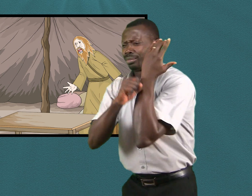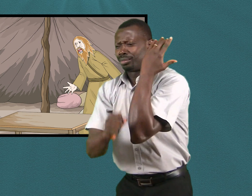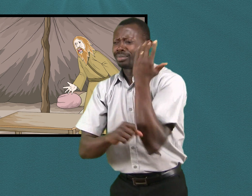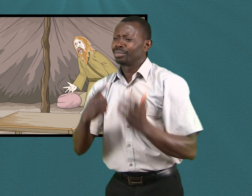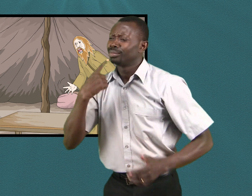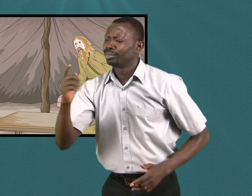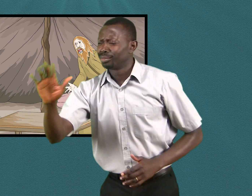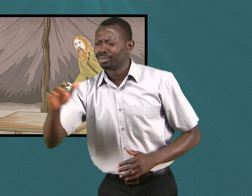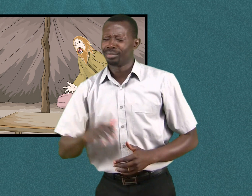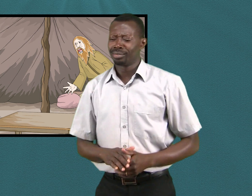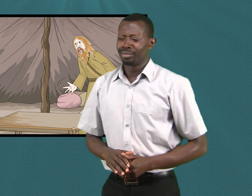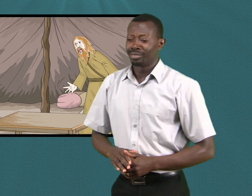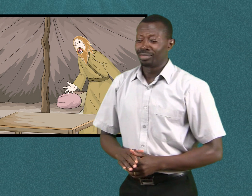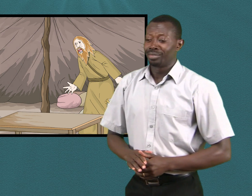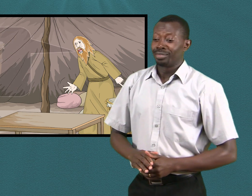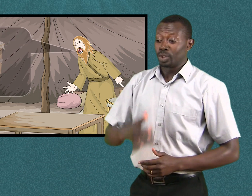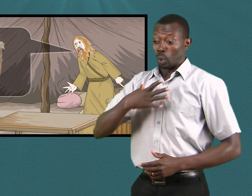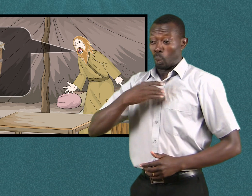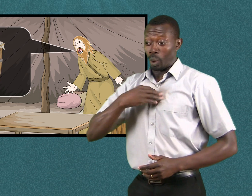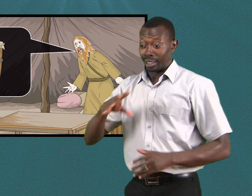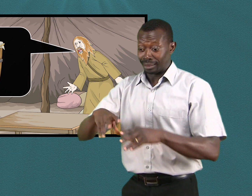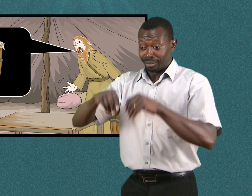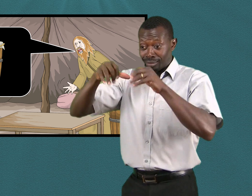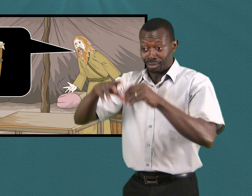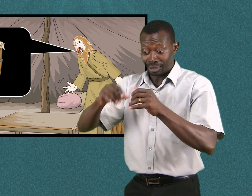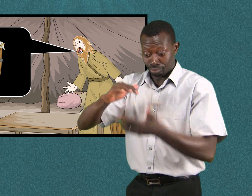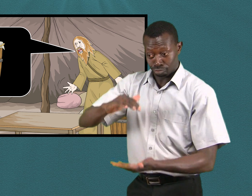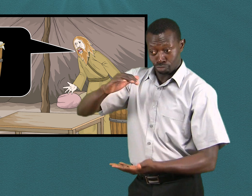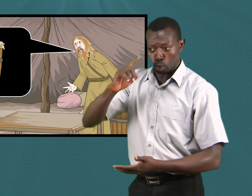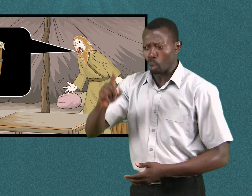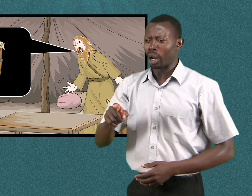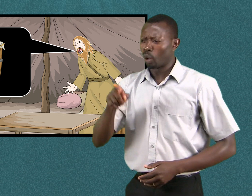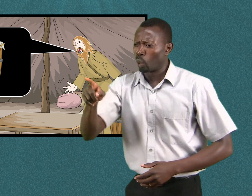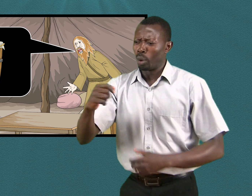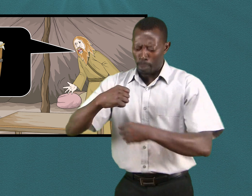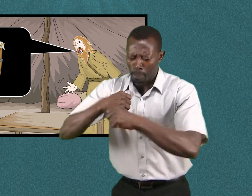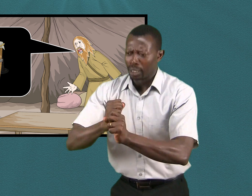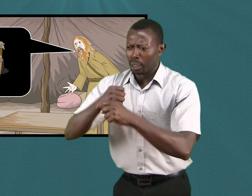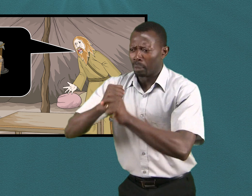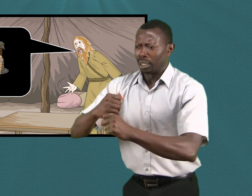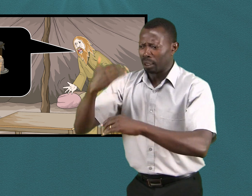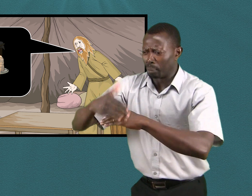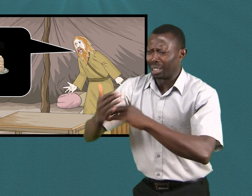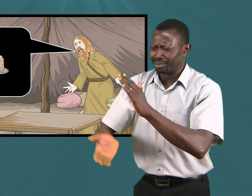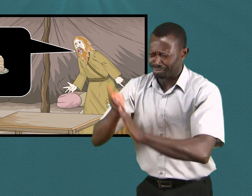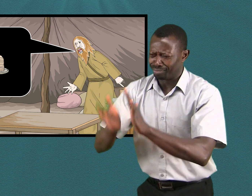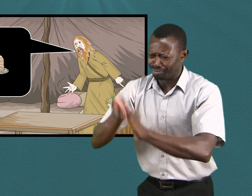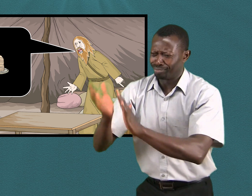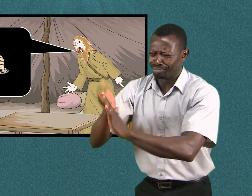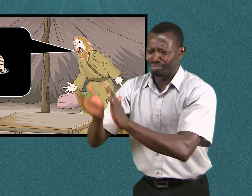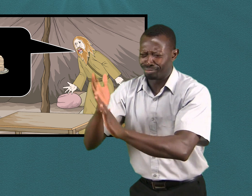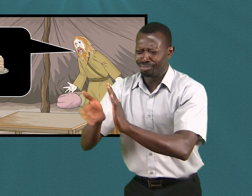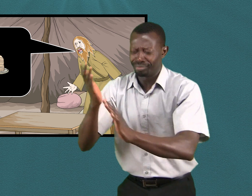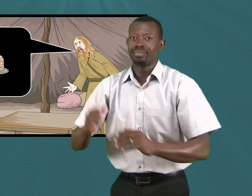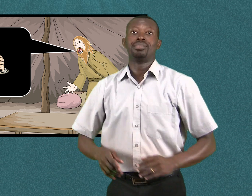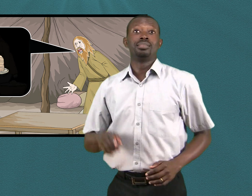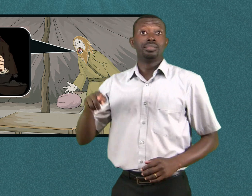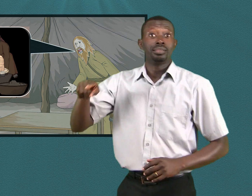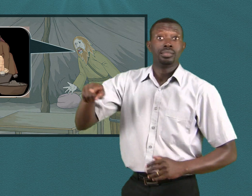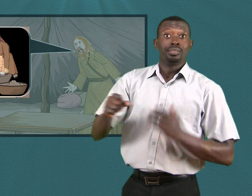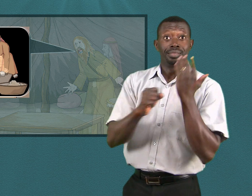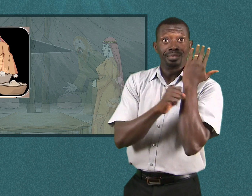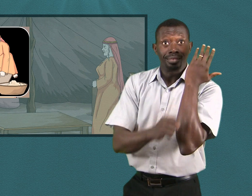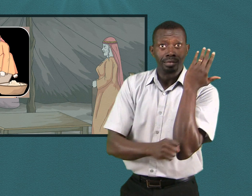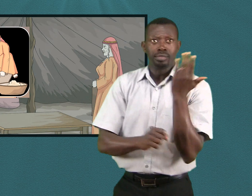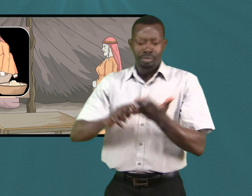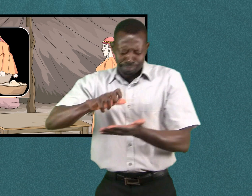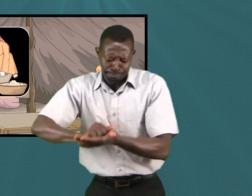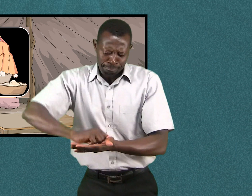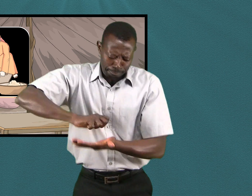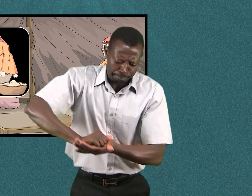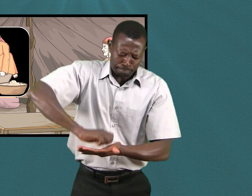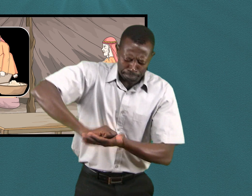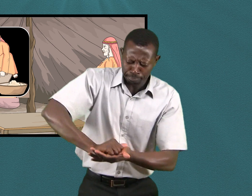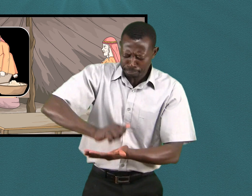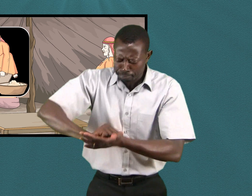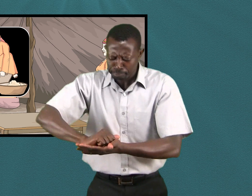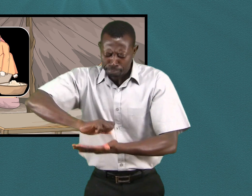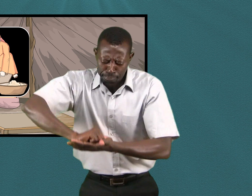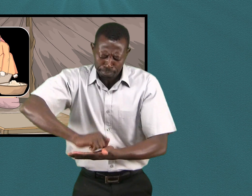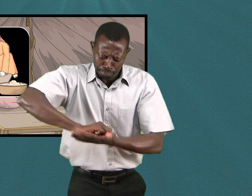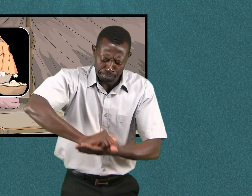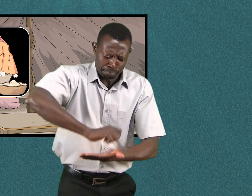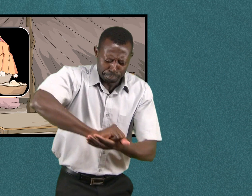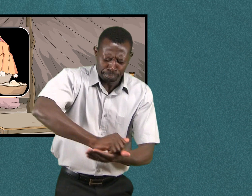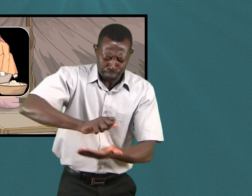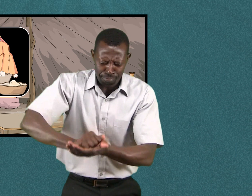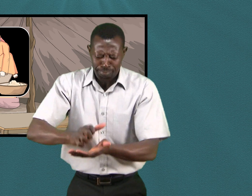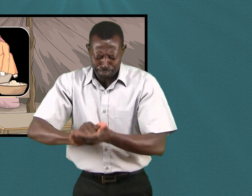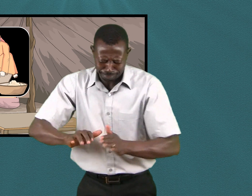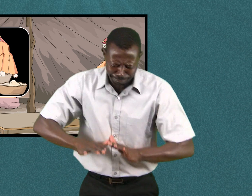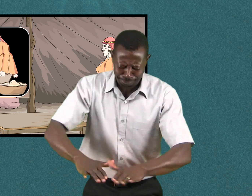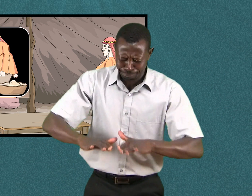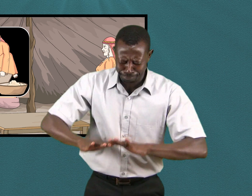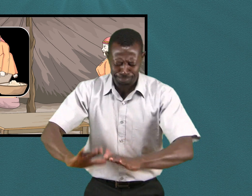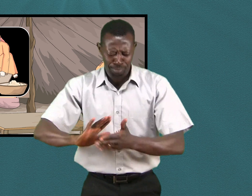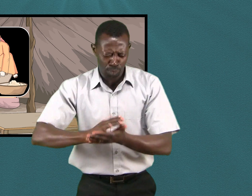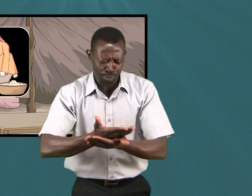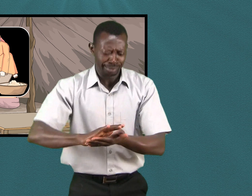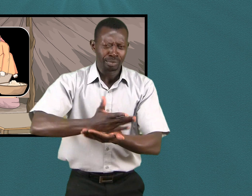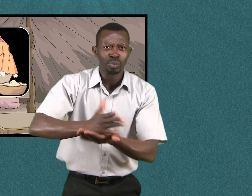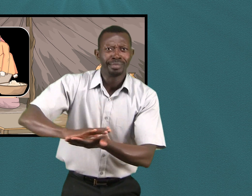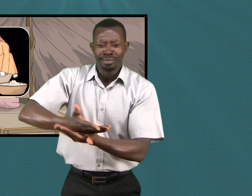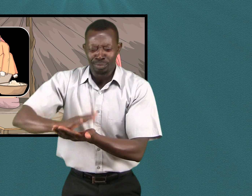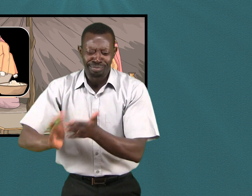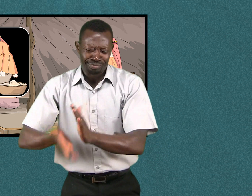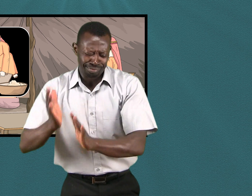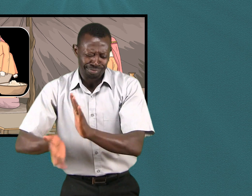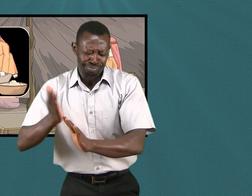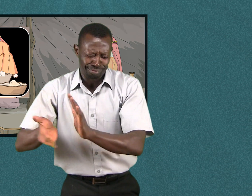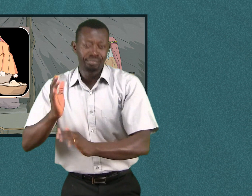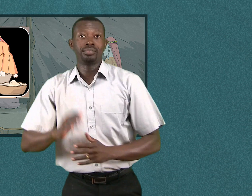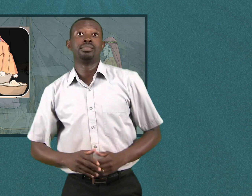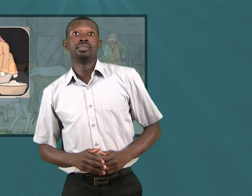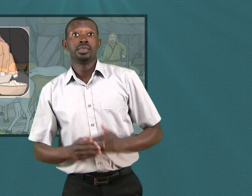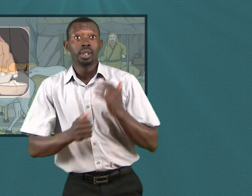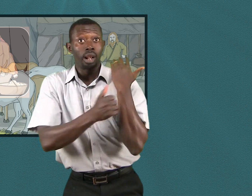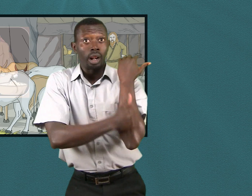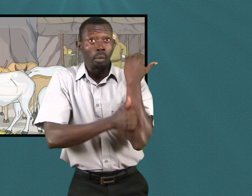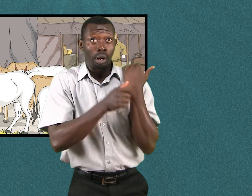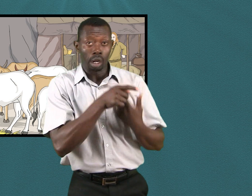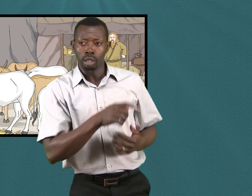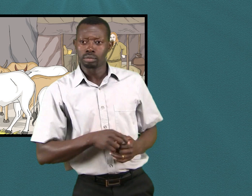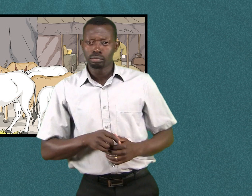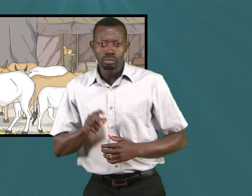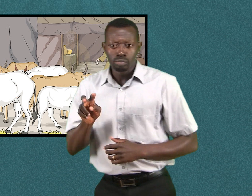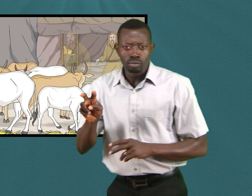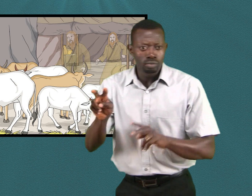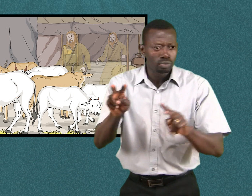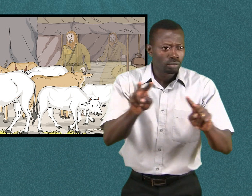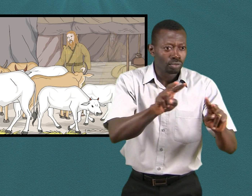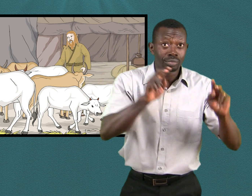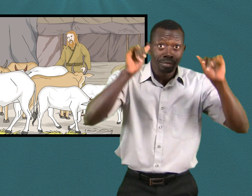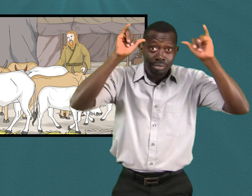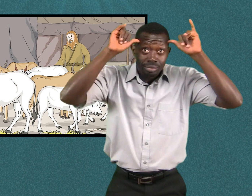Prepare three seahs of fine flour, knead it, and bake some bread.”